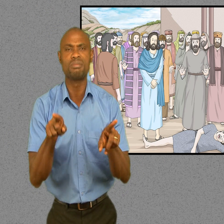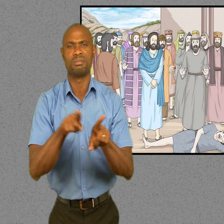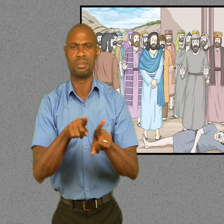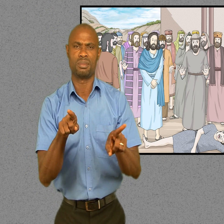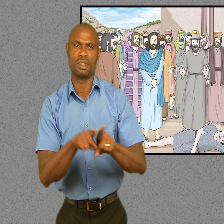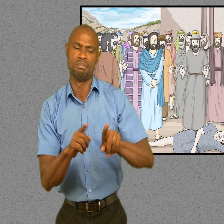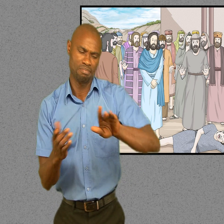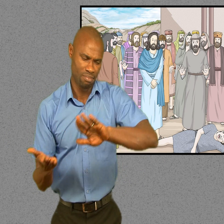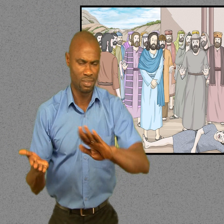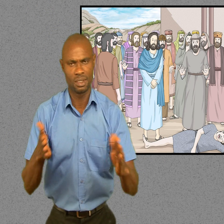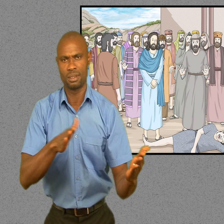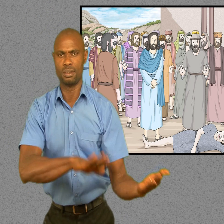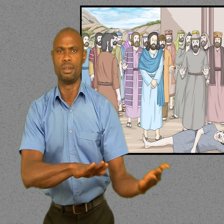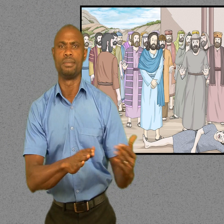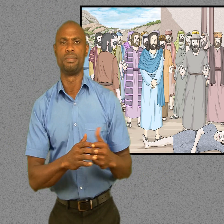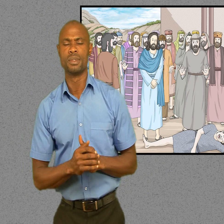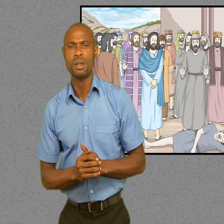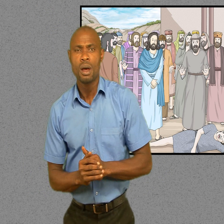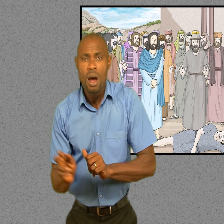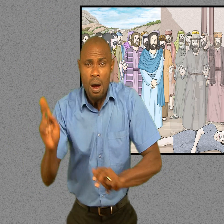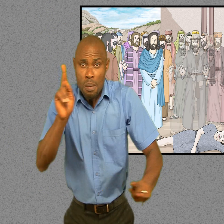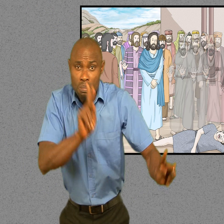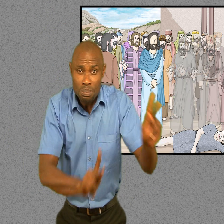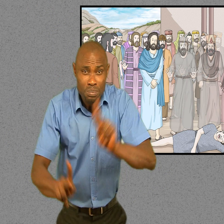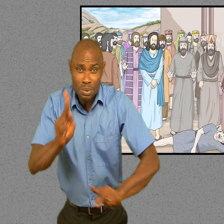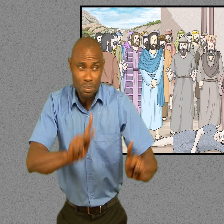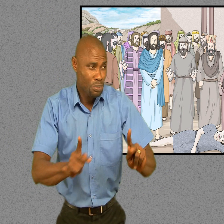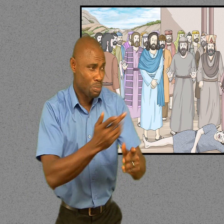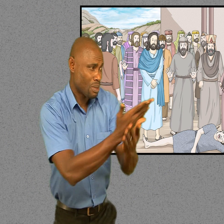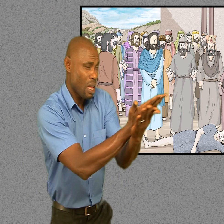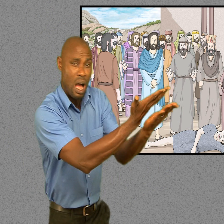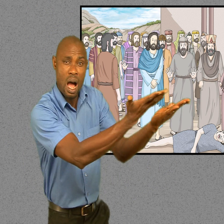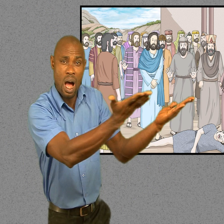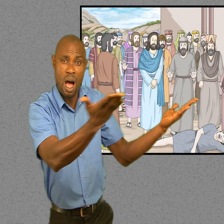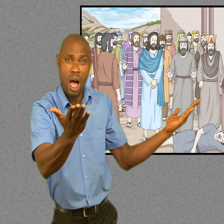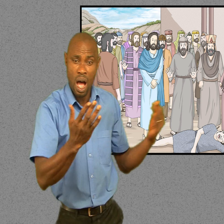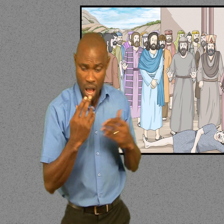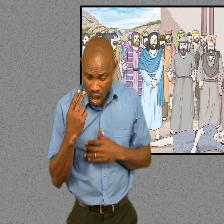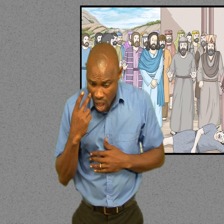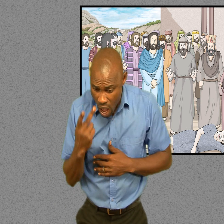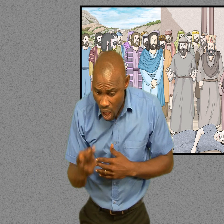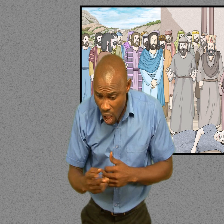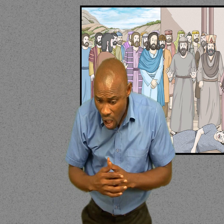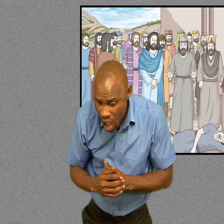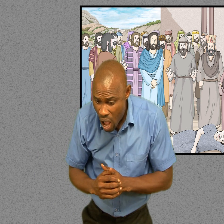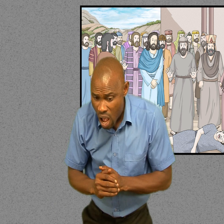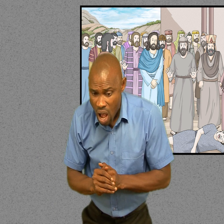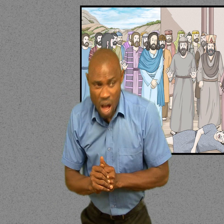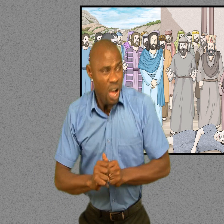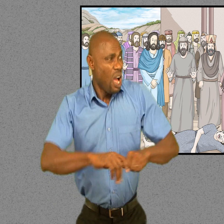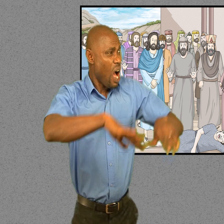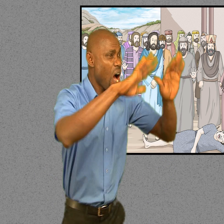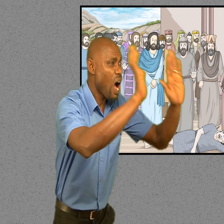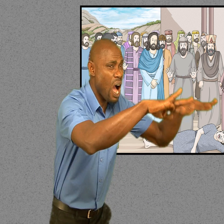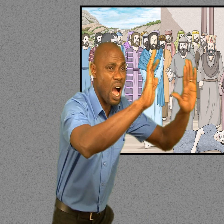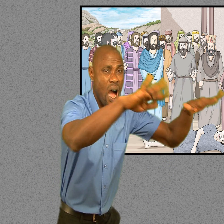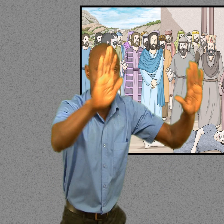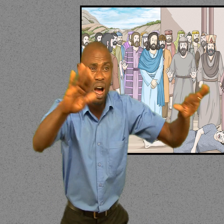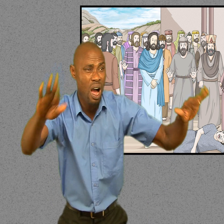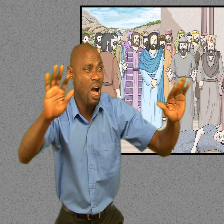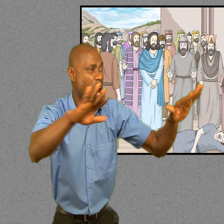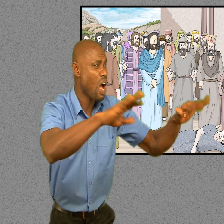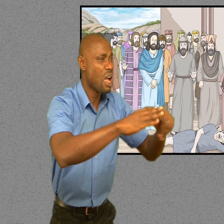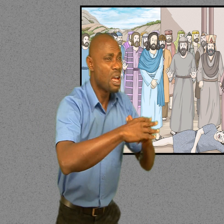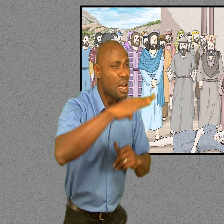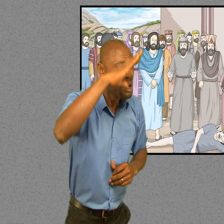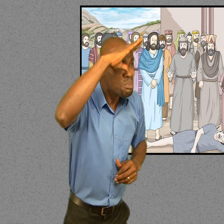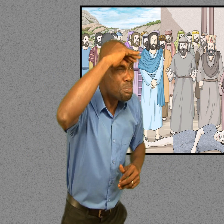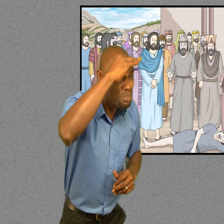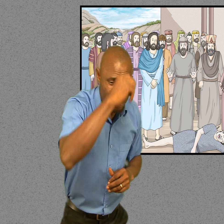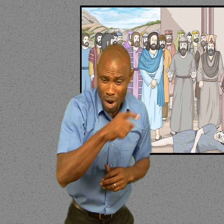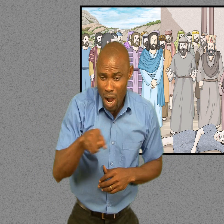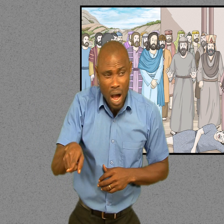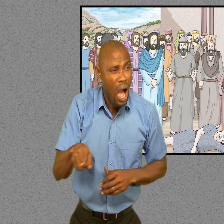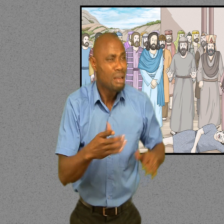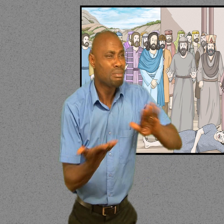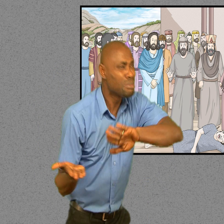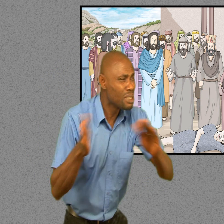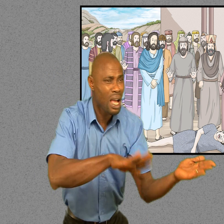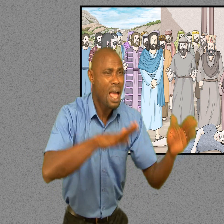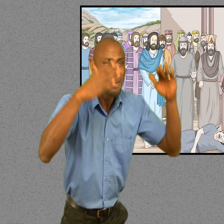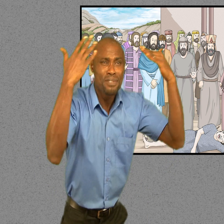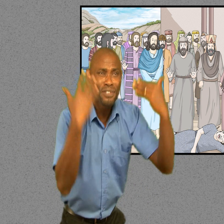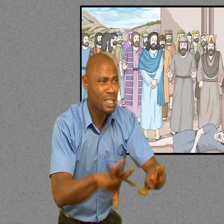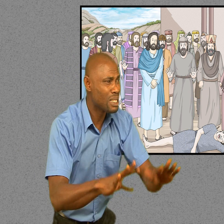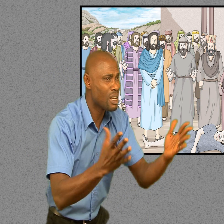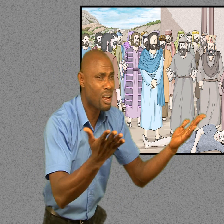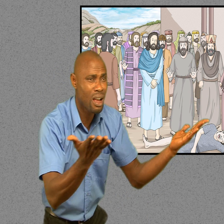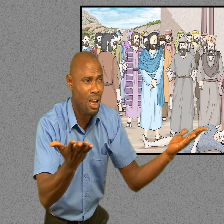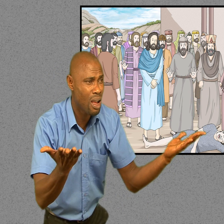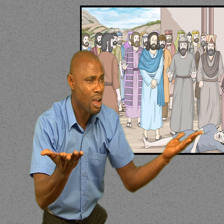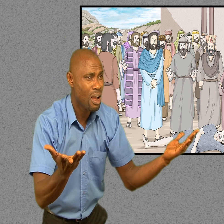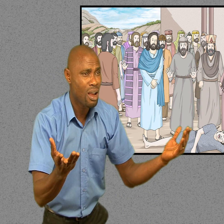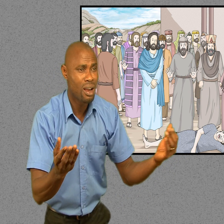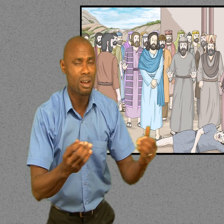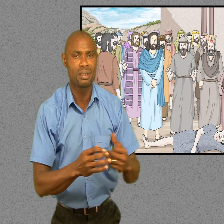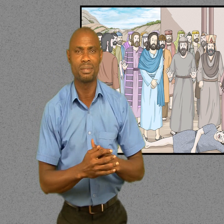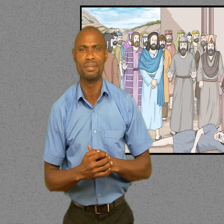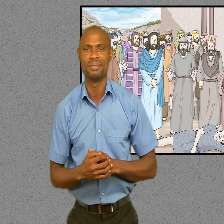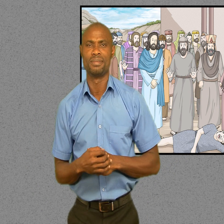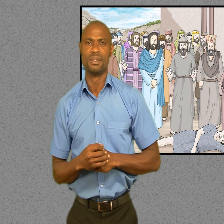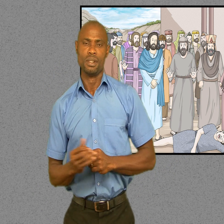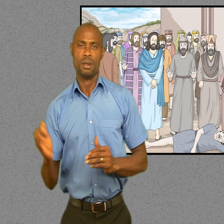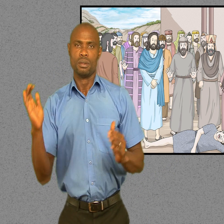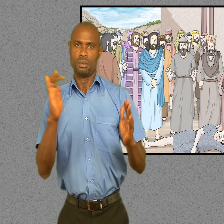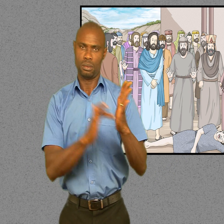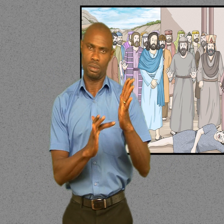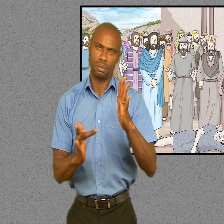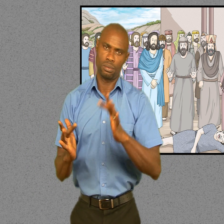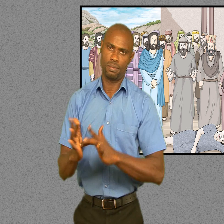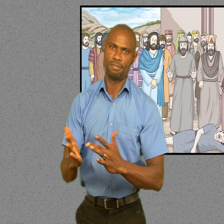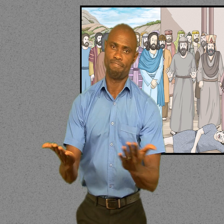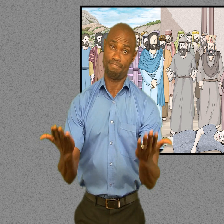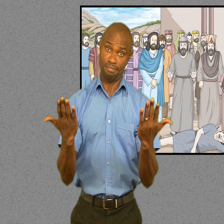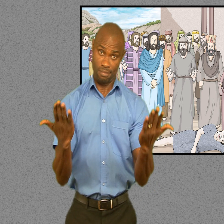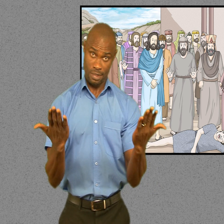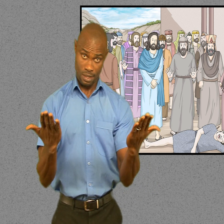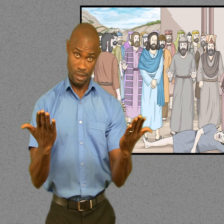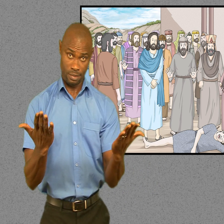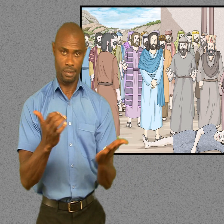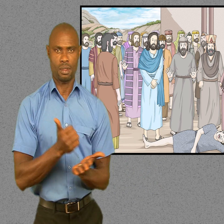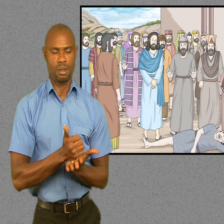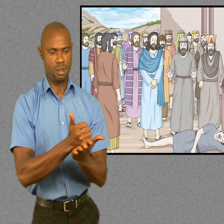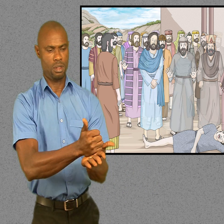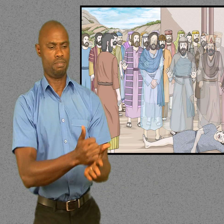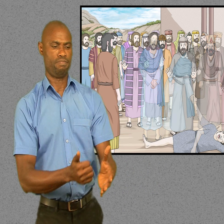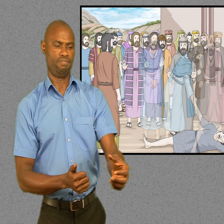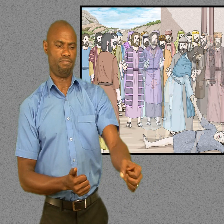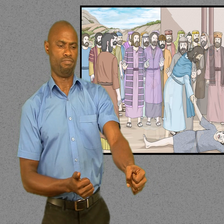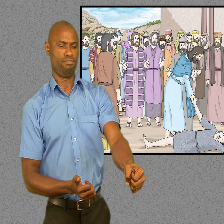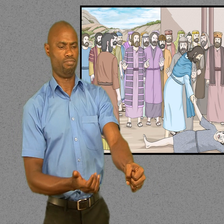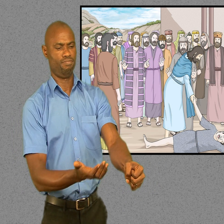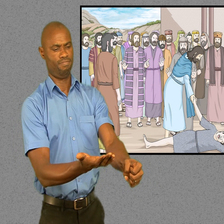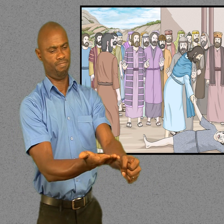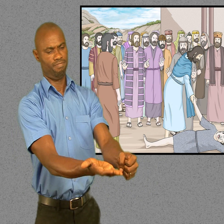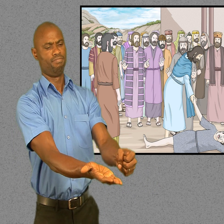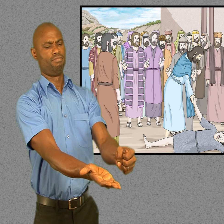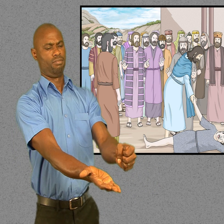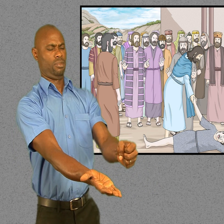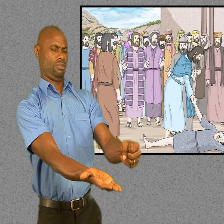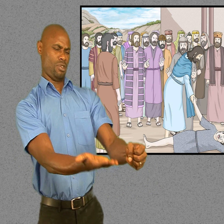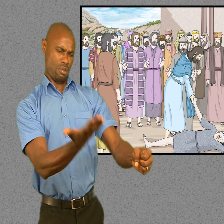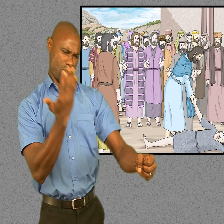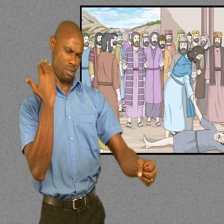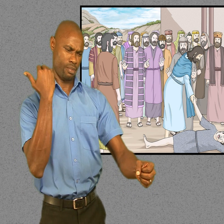The boy became like a corpse, so that many said, “He is dead.”